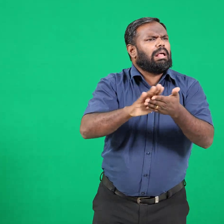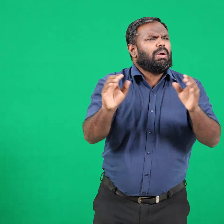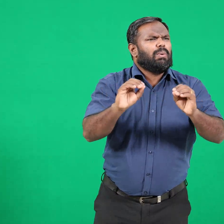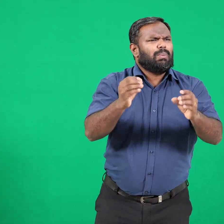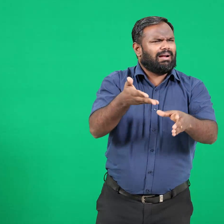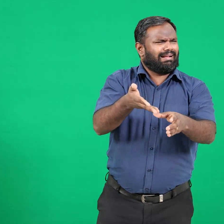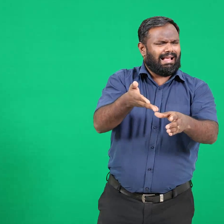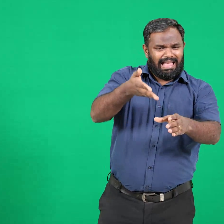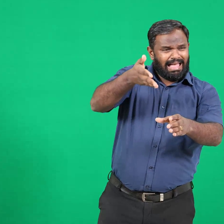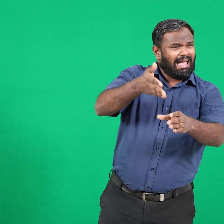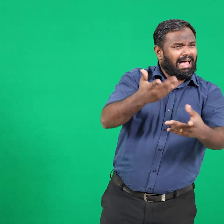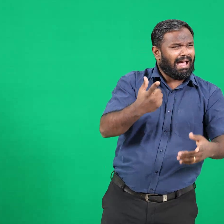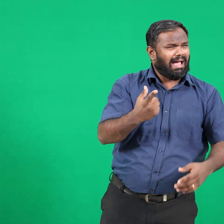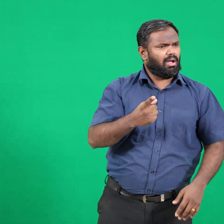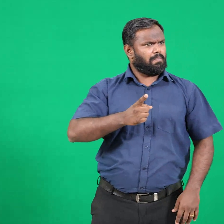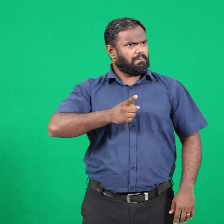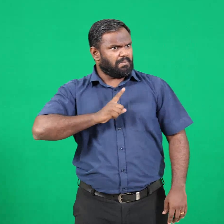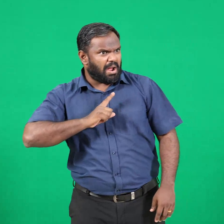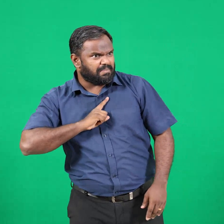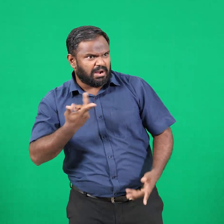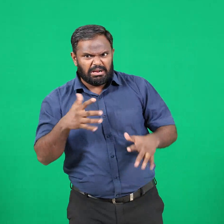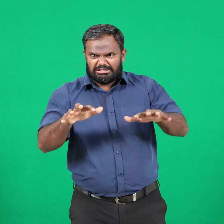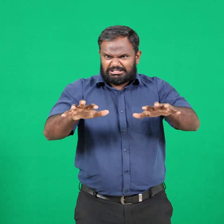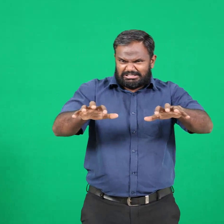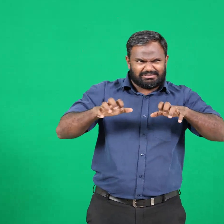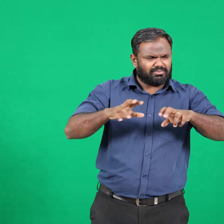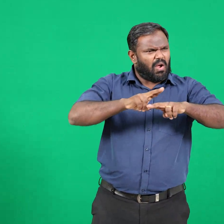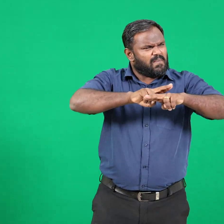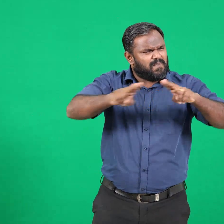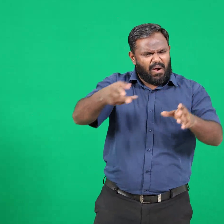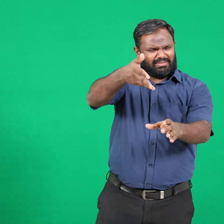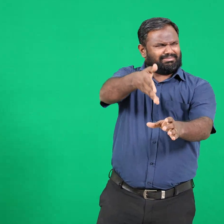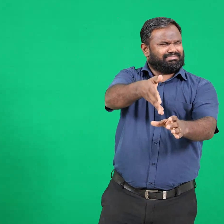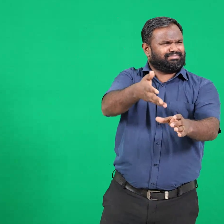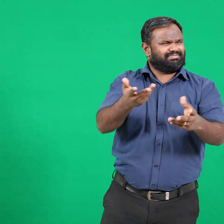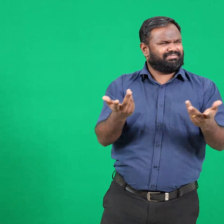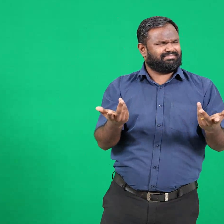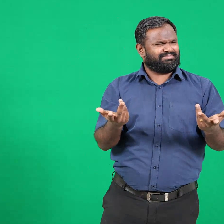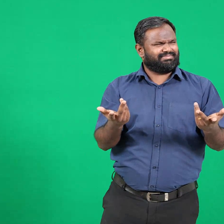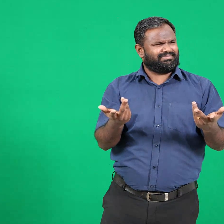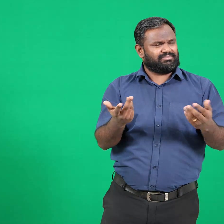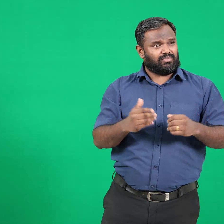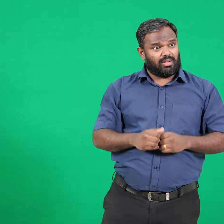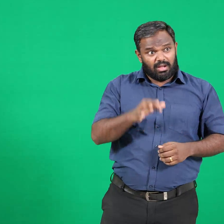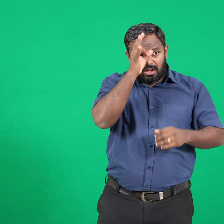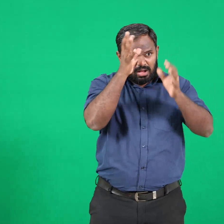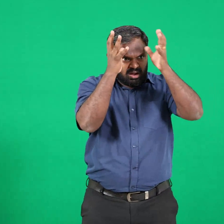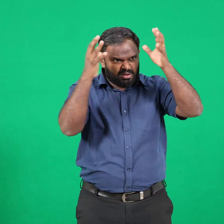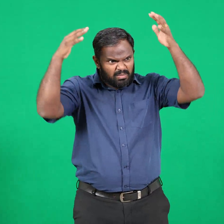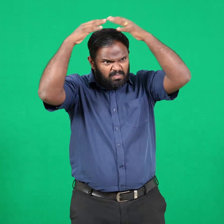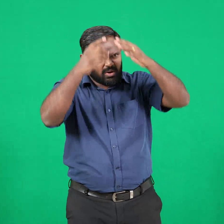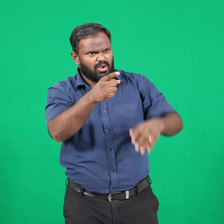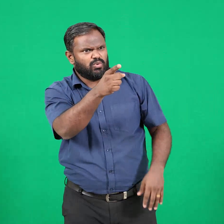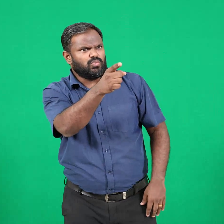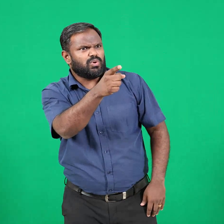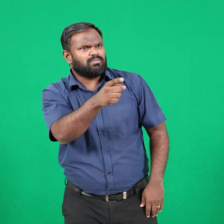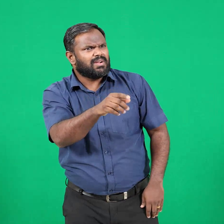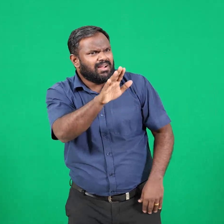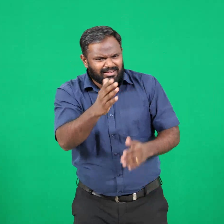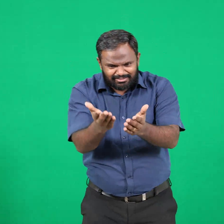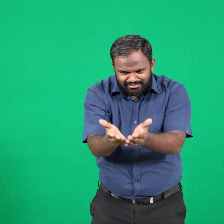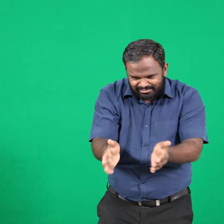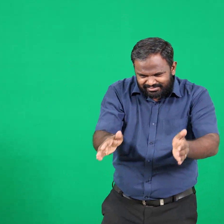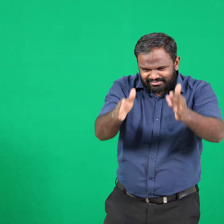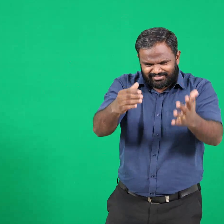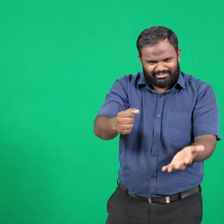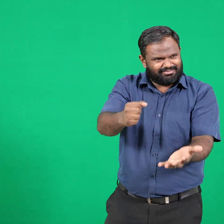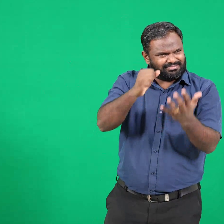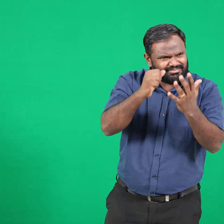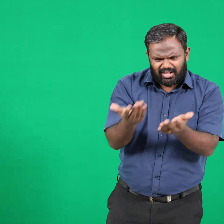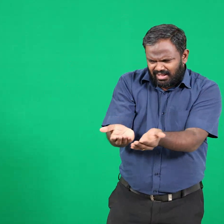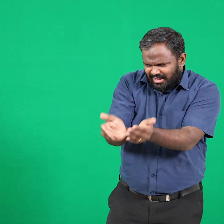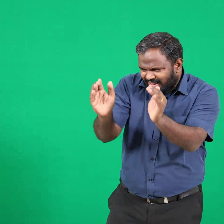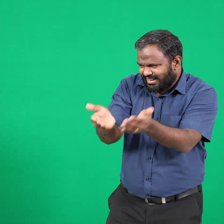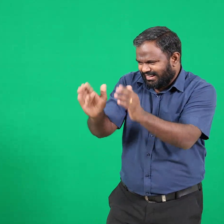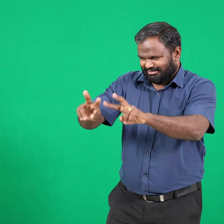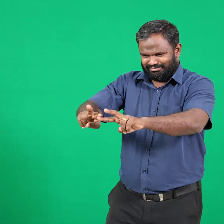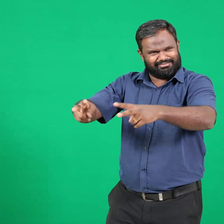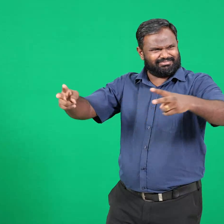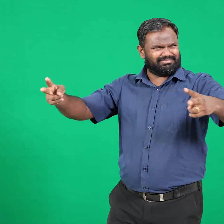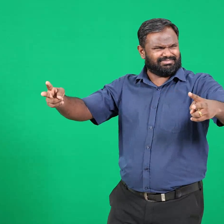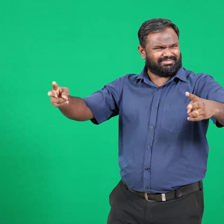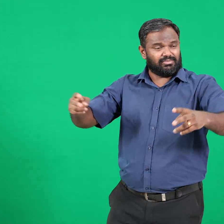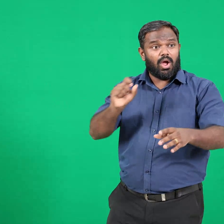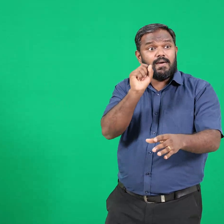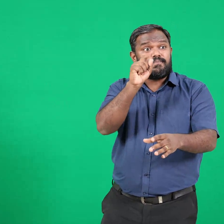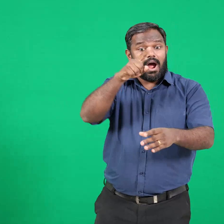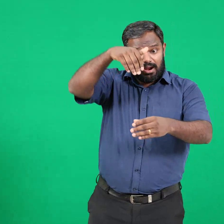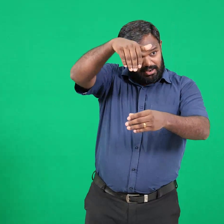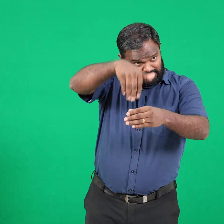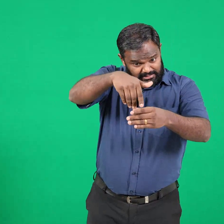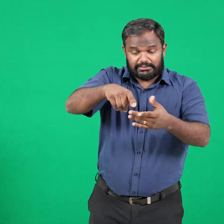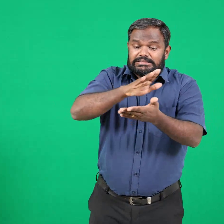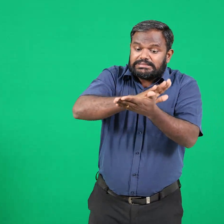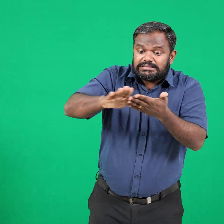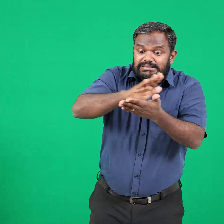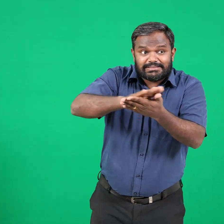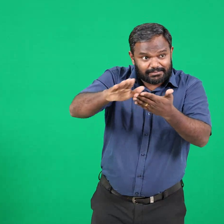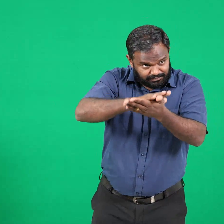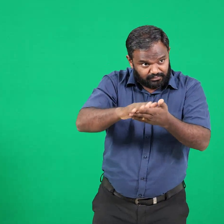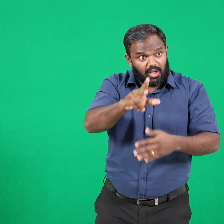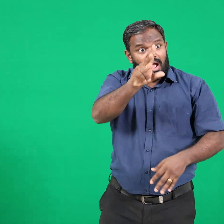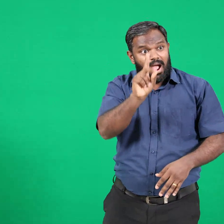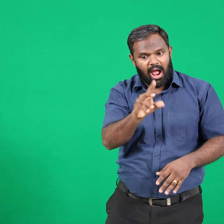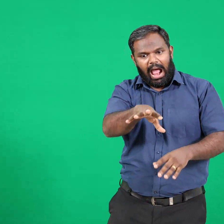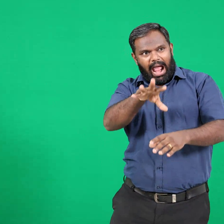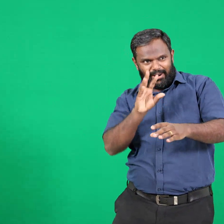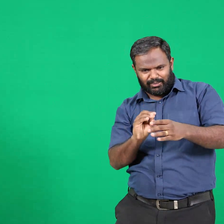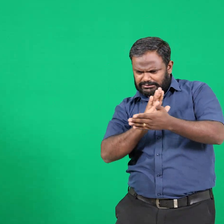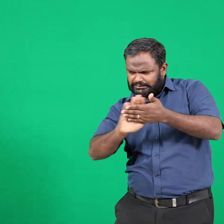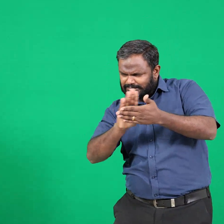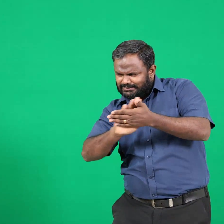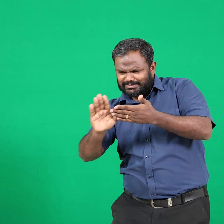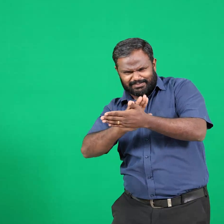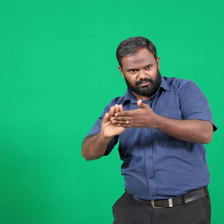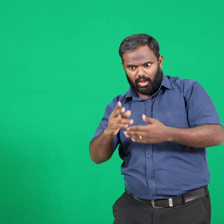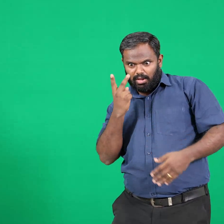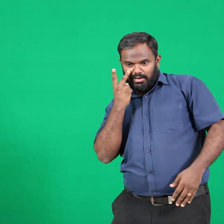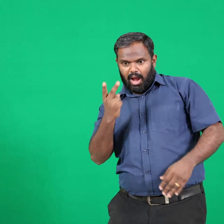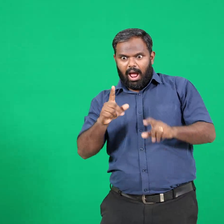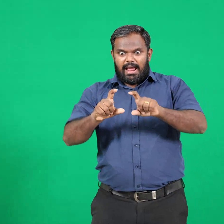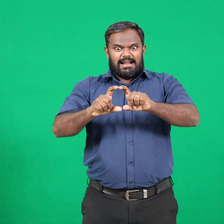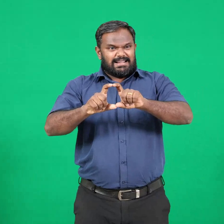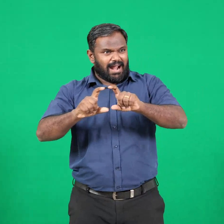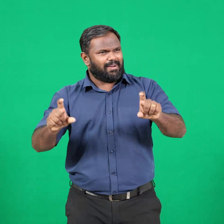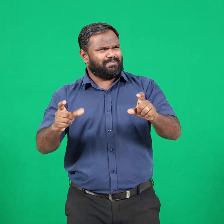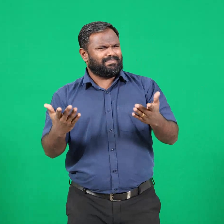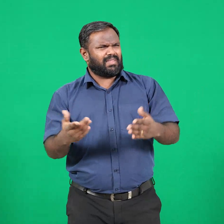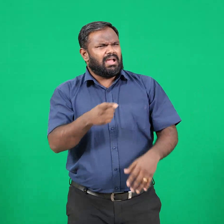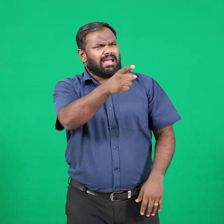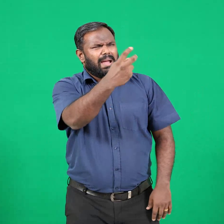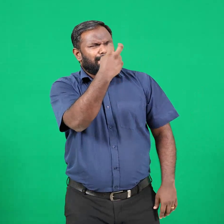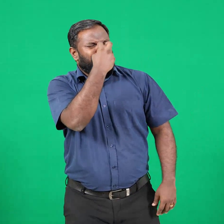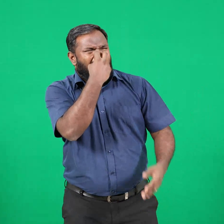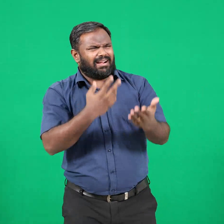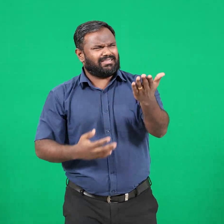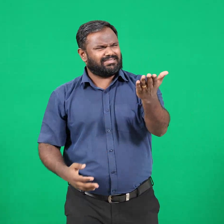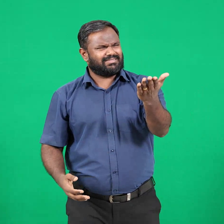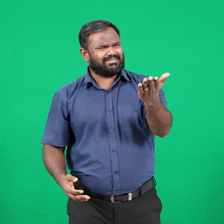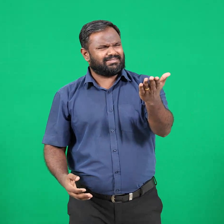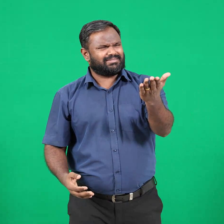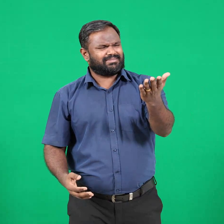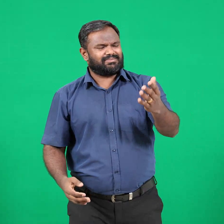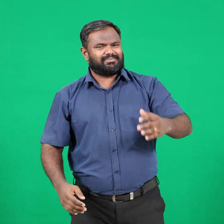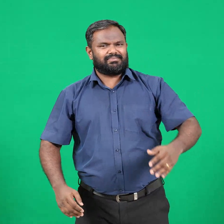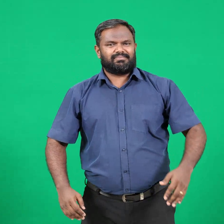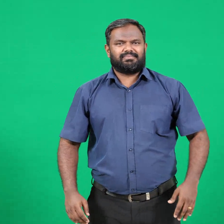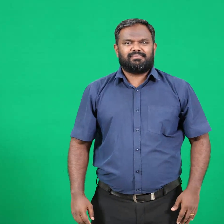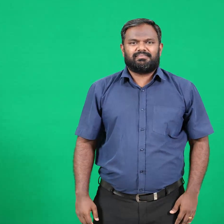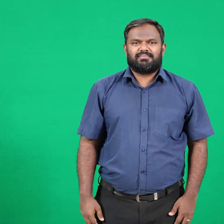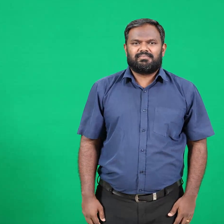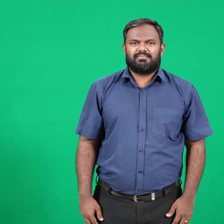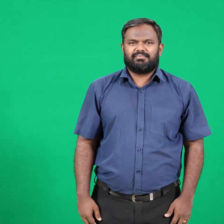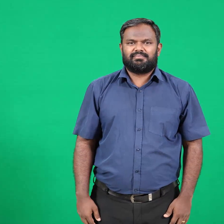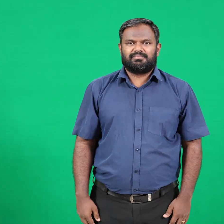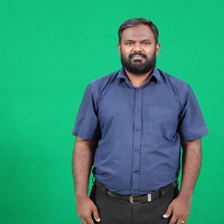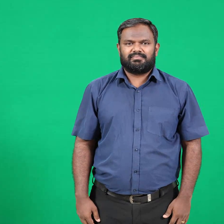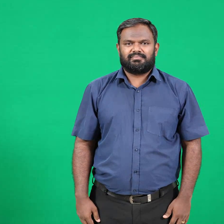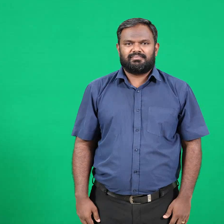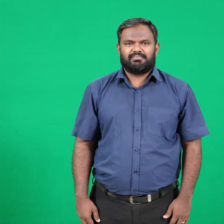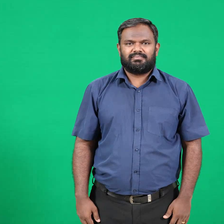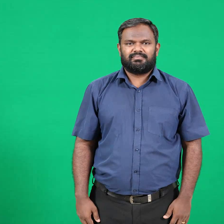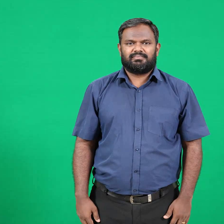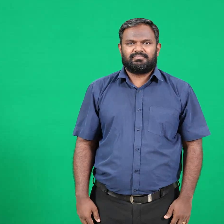Blind Pharisee! First clean the inside of the cup and dish, so that the outside may become clean as well.